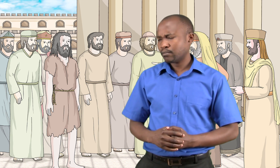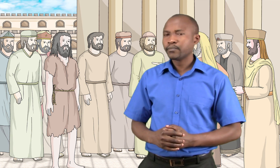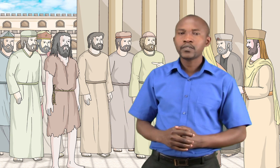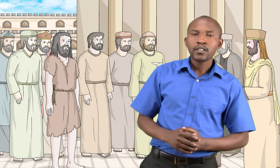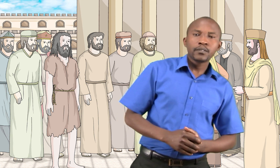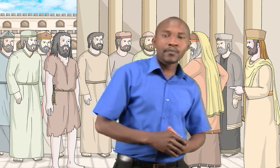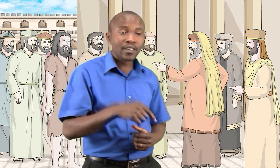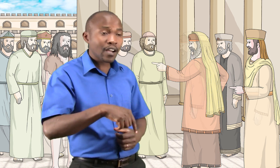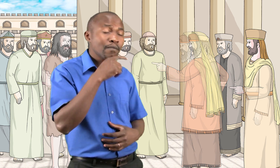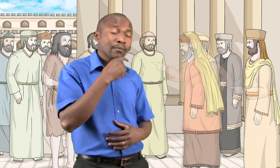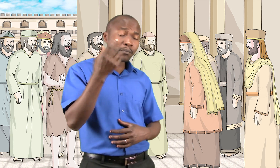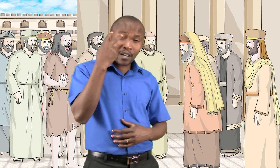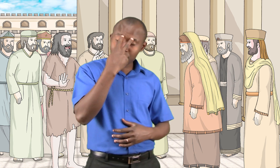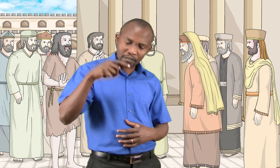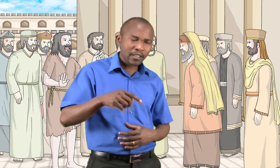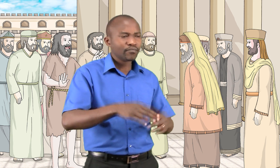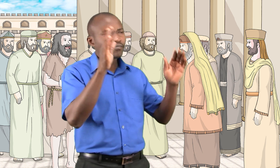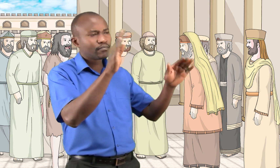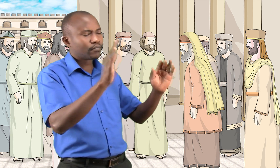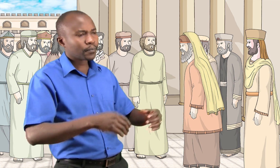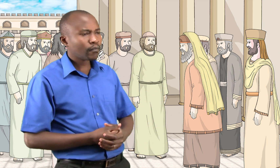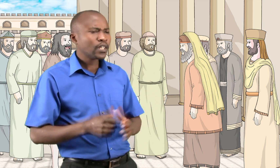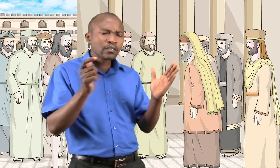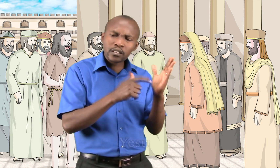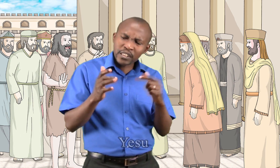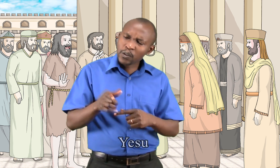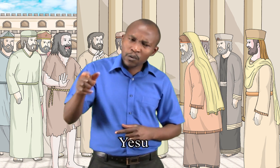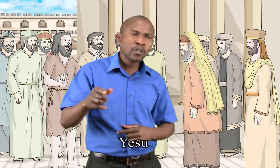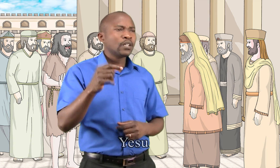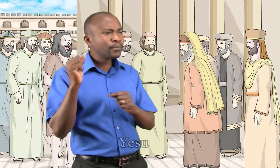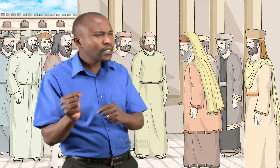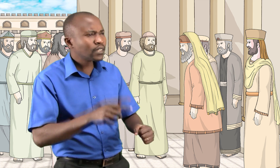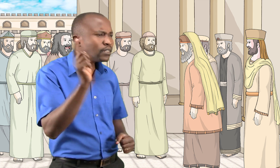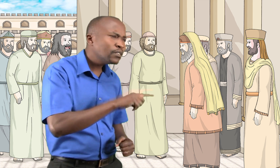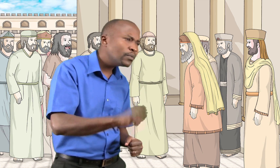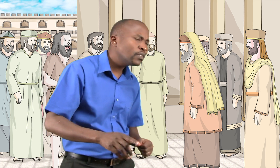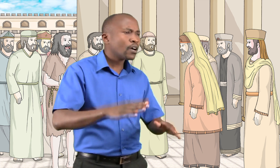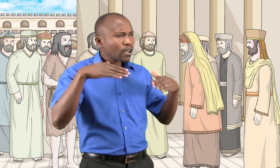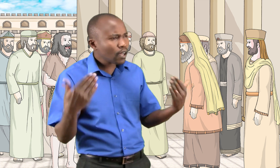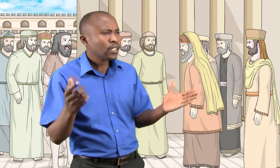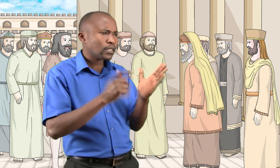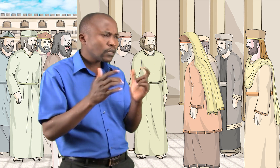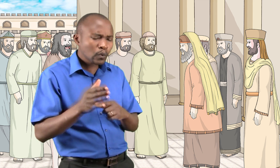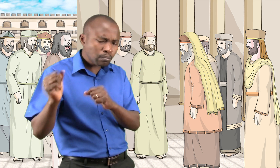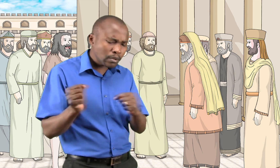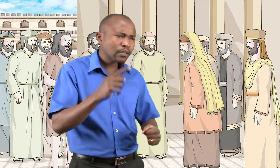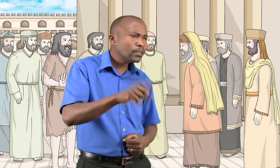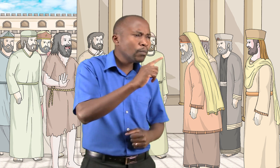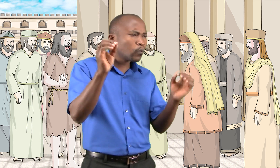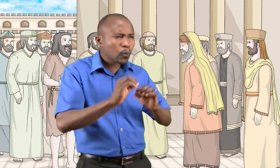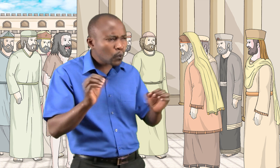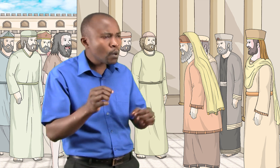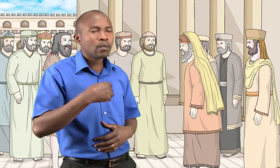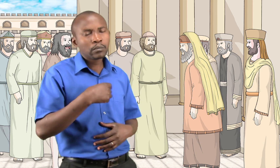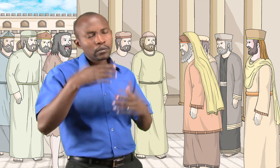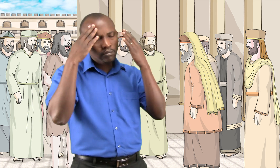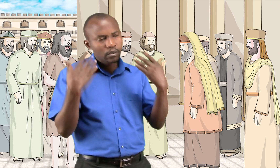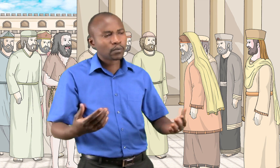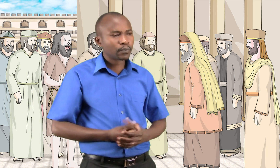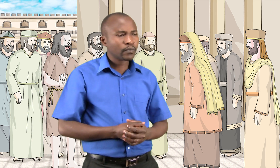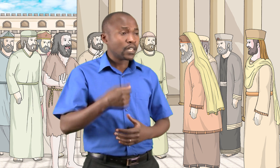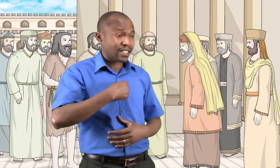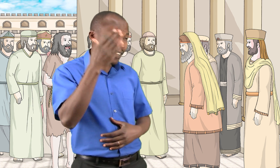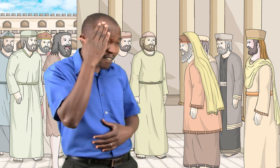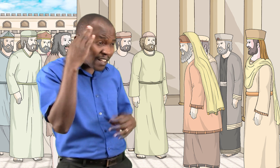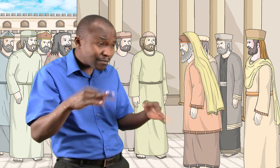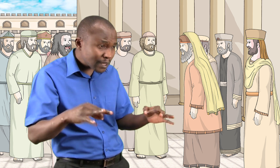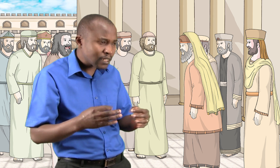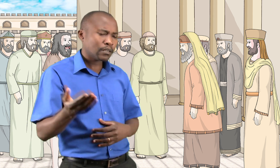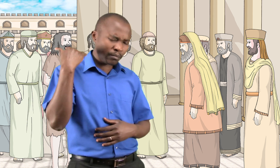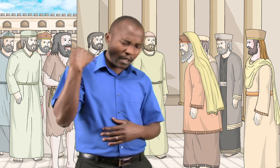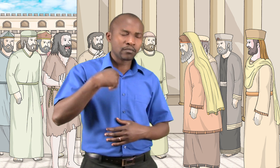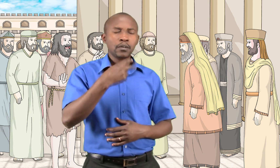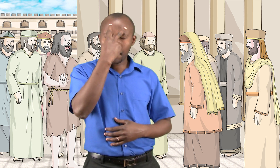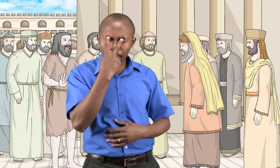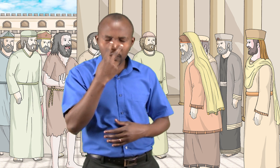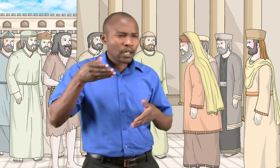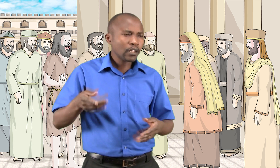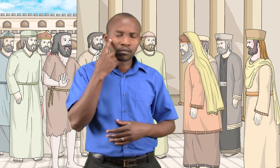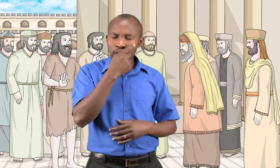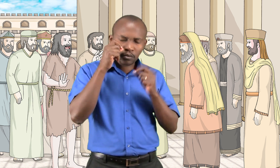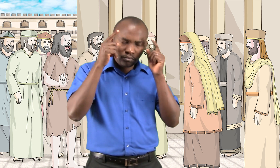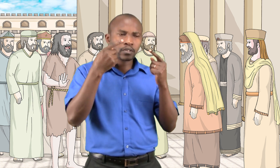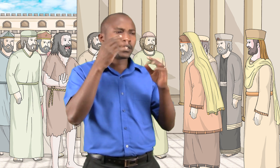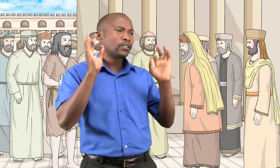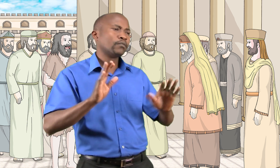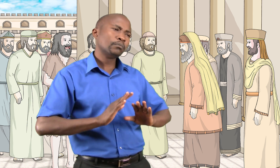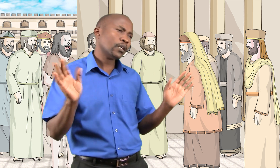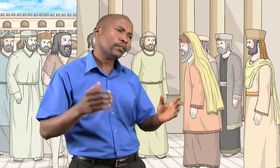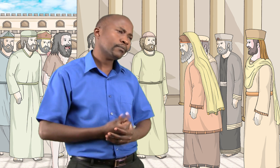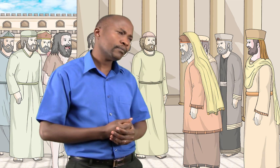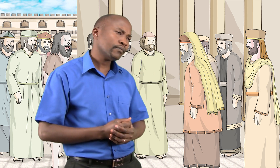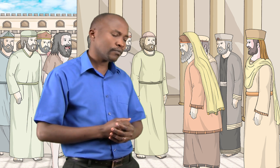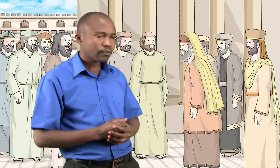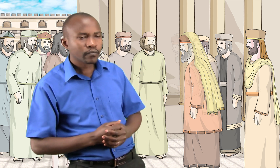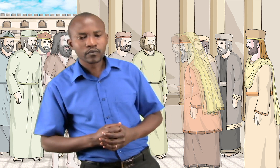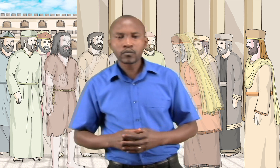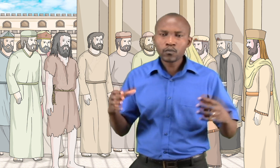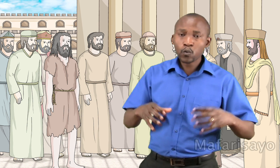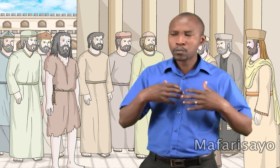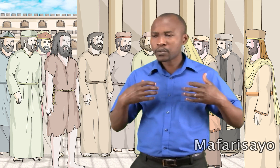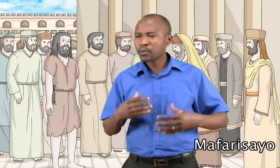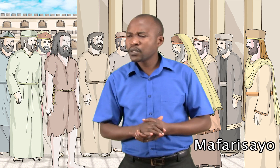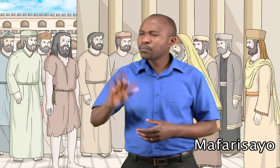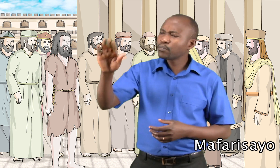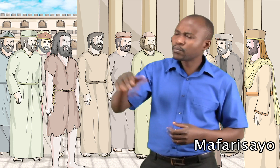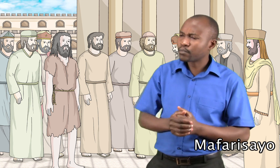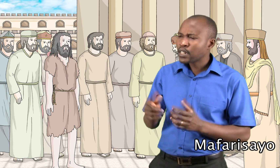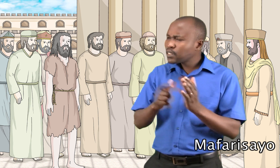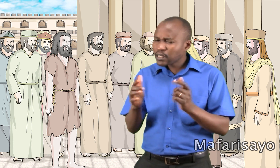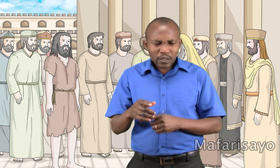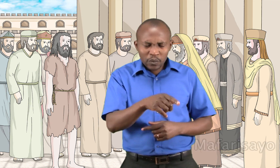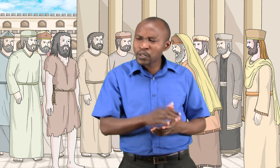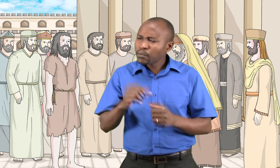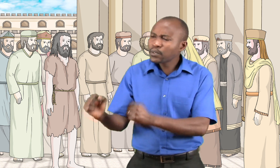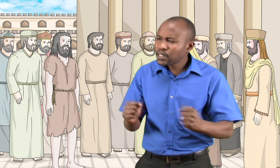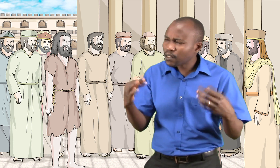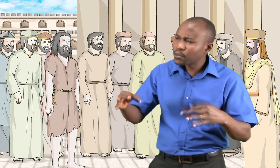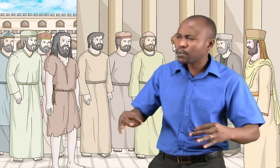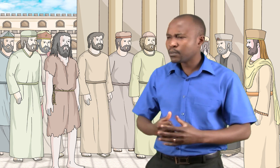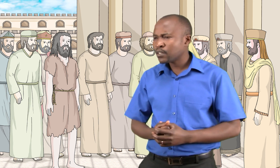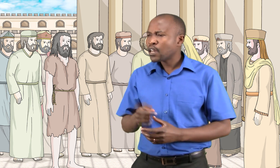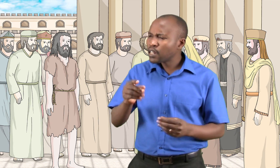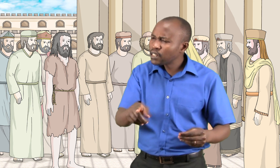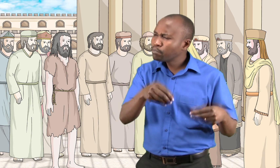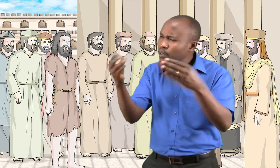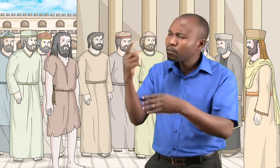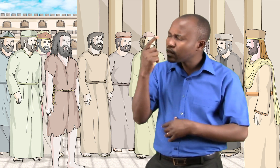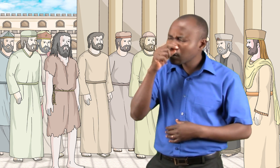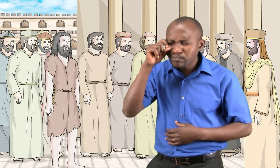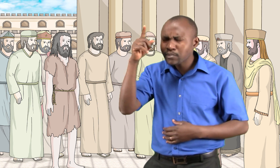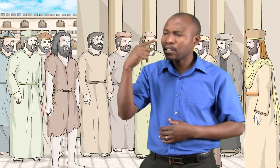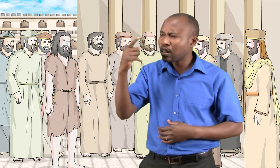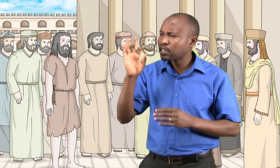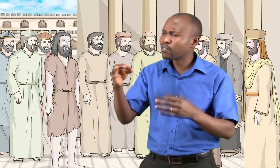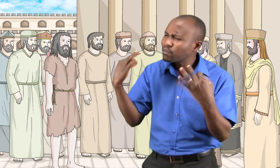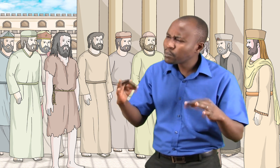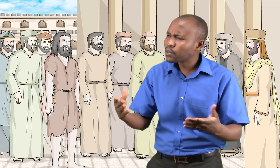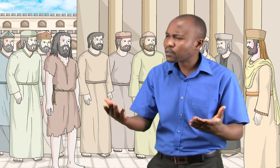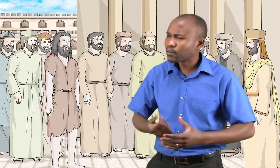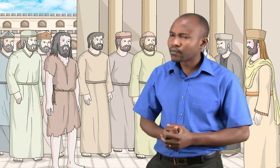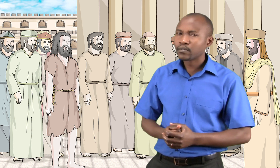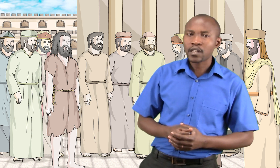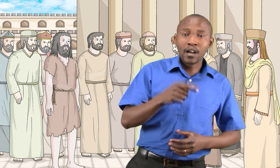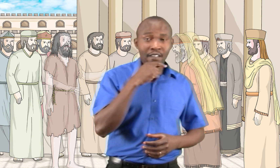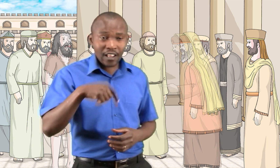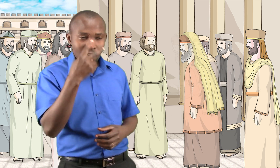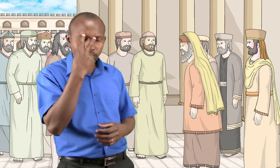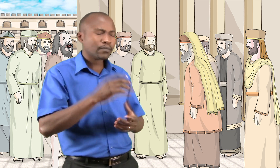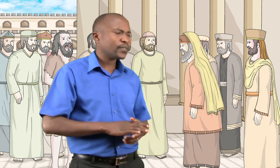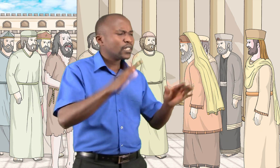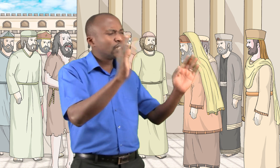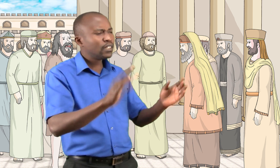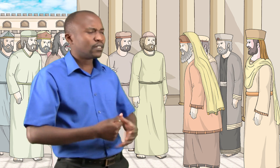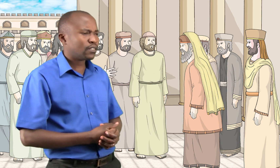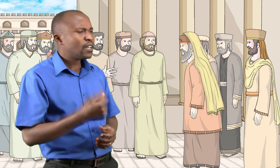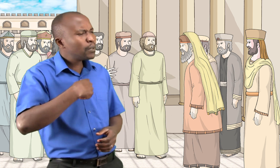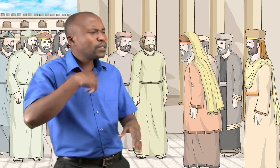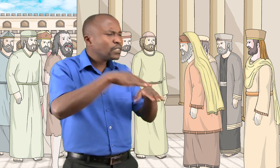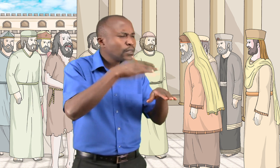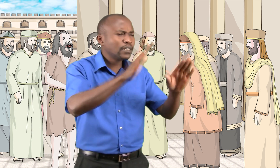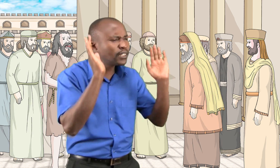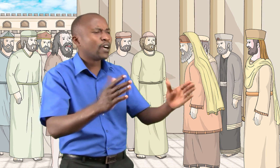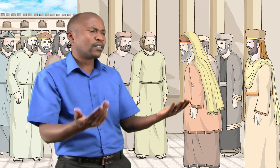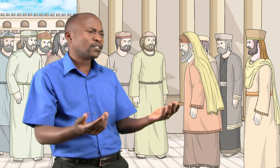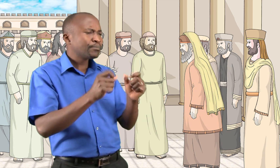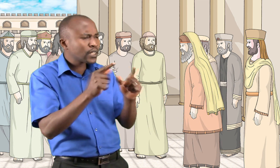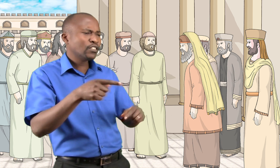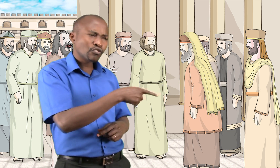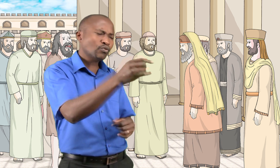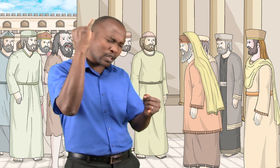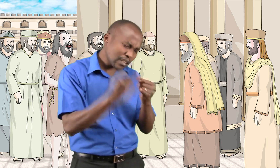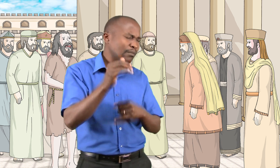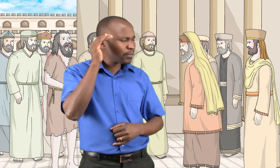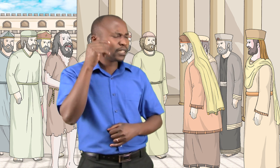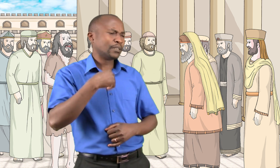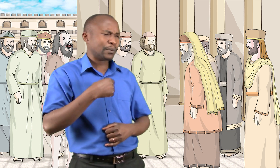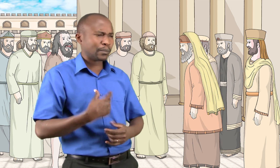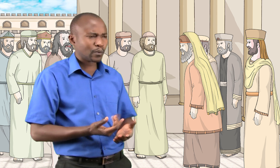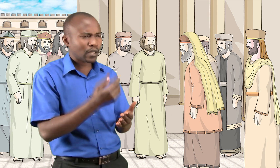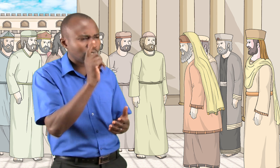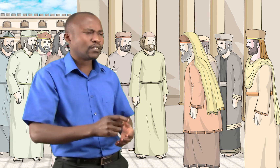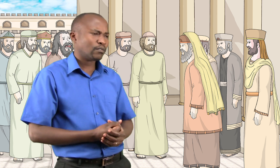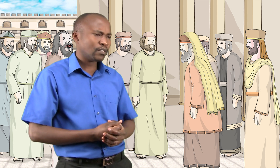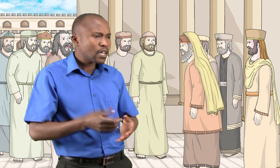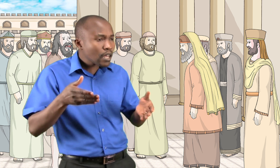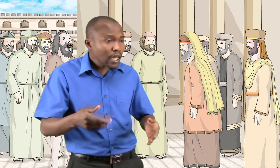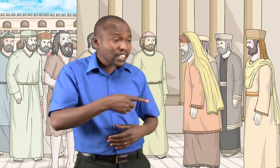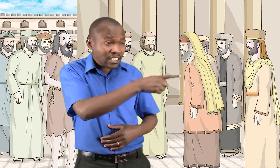He answered, “Whether He is a sinner I do not know. There is one thing I do know: I was blind, but now I see!” “What did He do to you?” they asked. “How did He open your eyes?” He replied, “I already told you, and you did not listen.